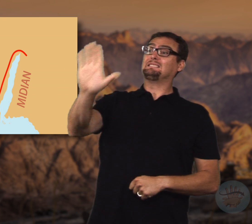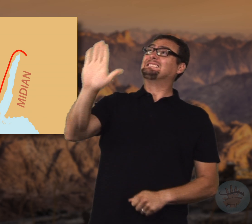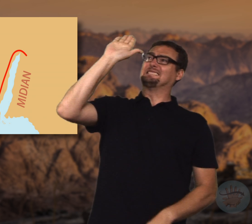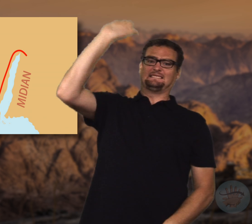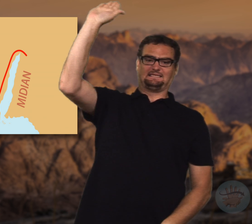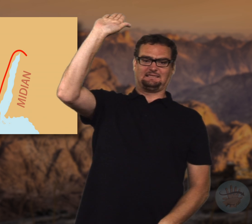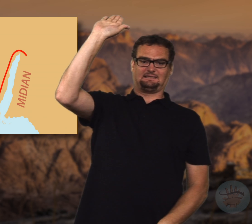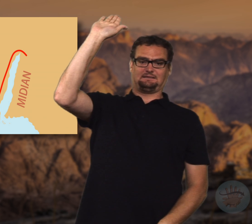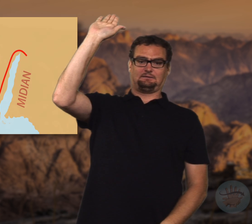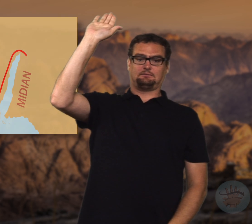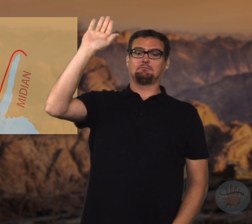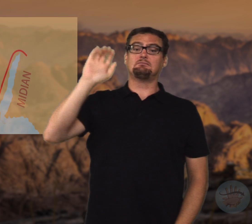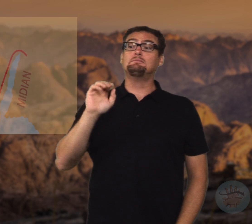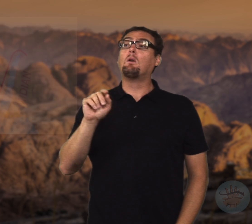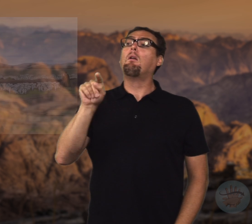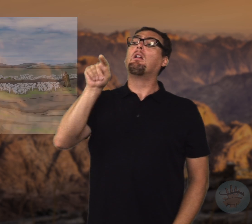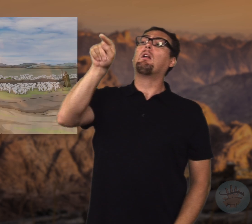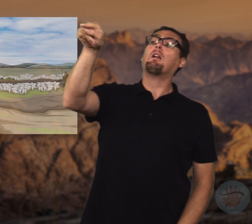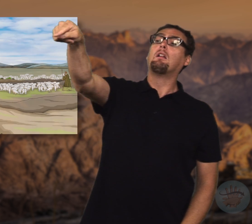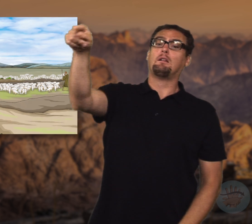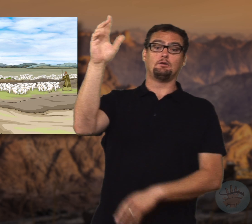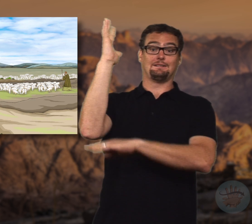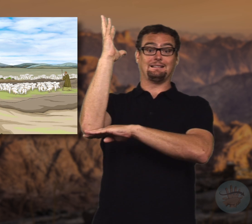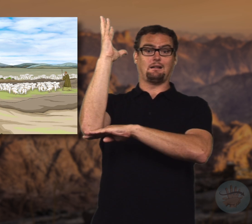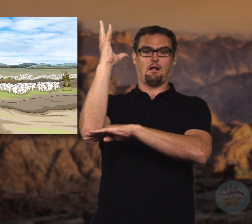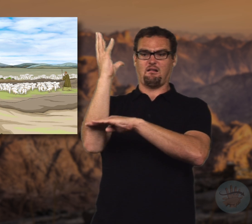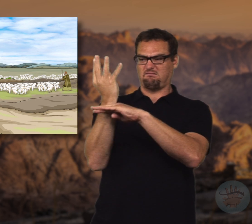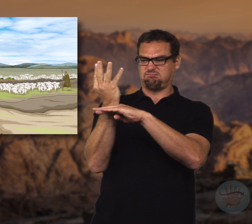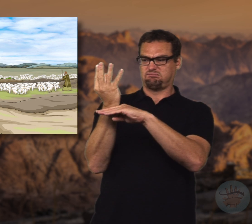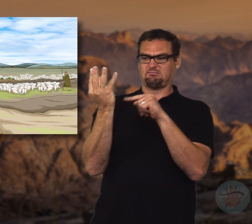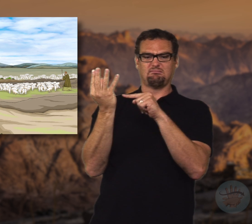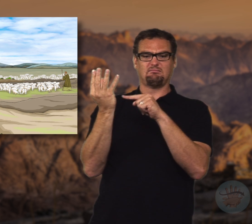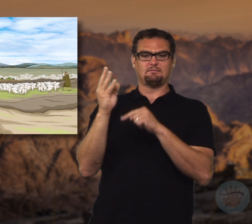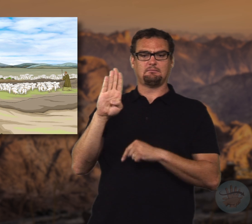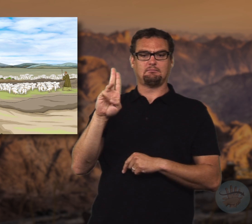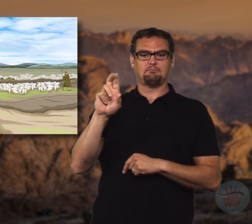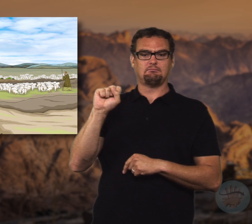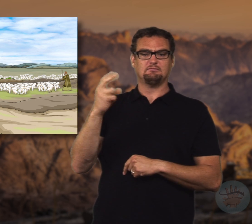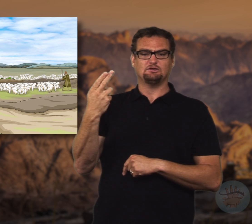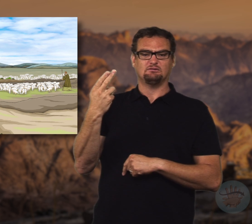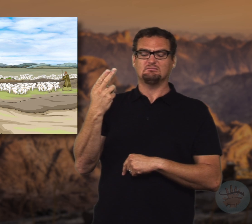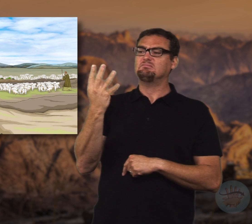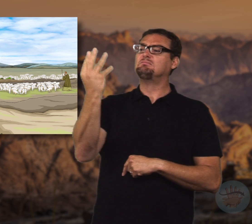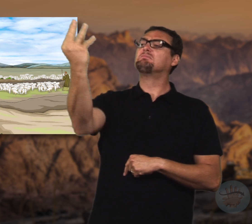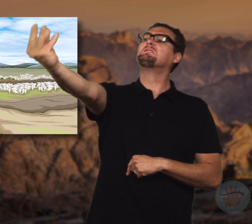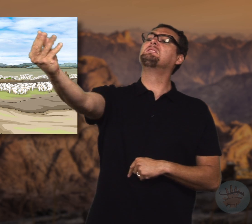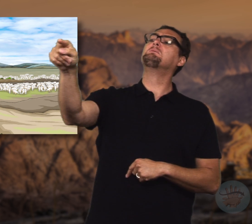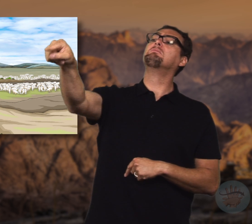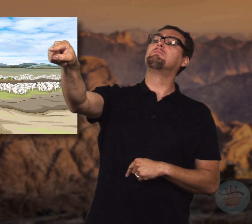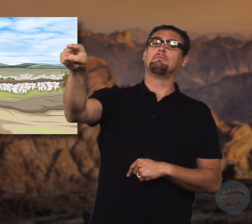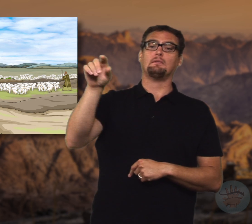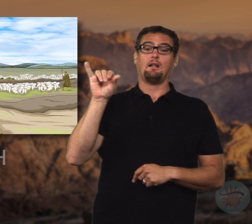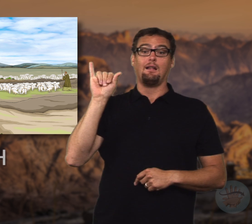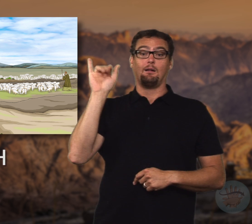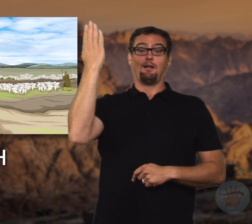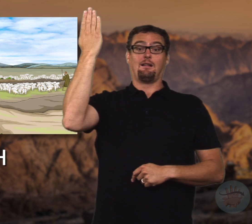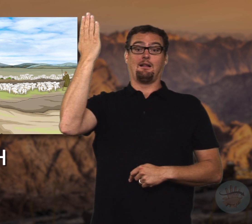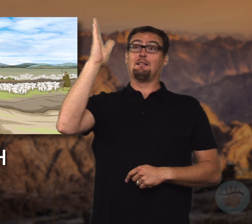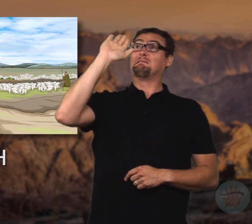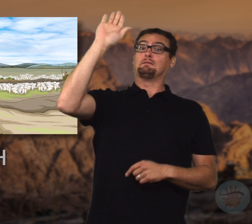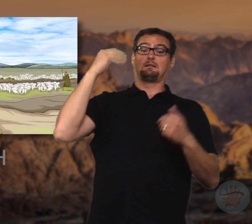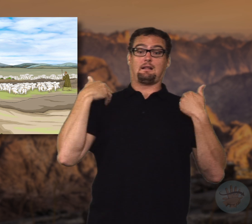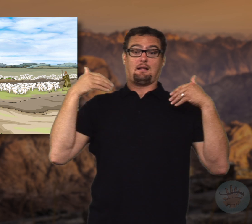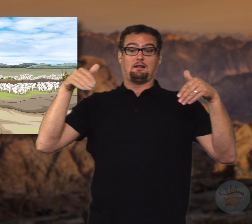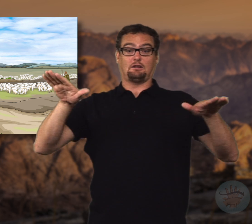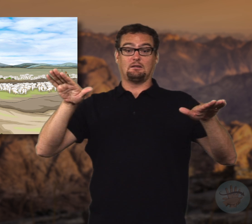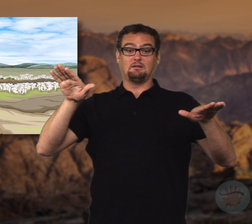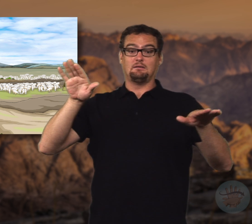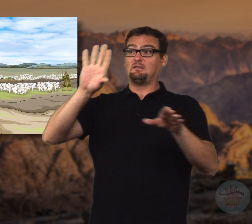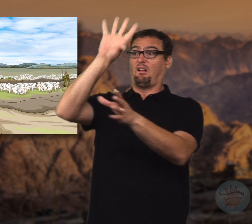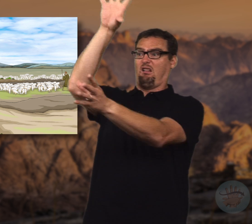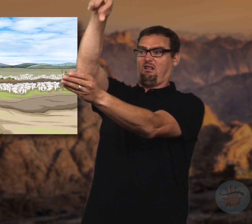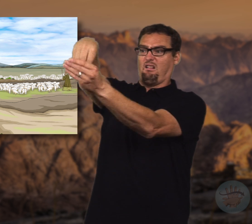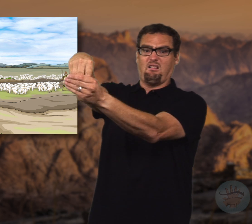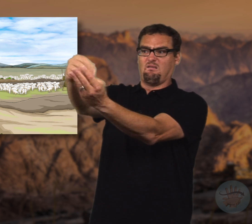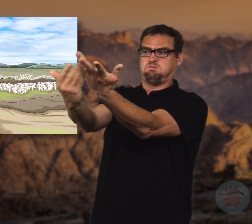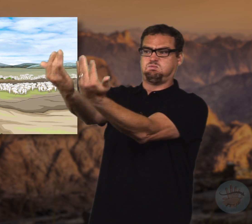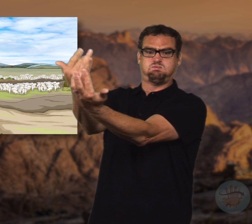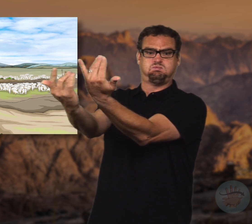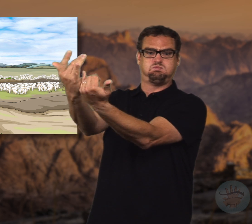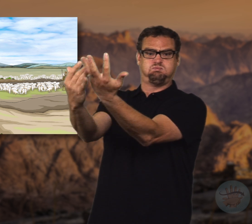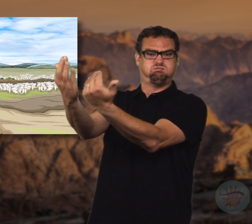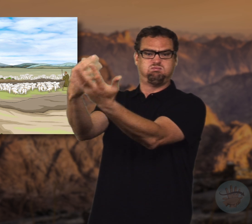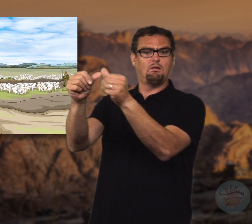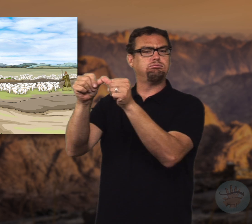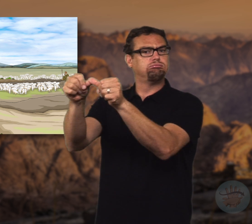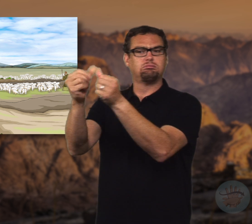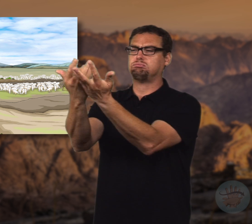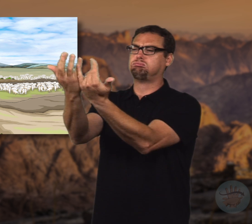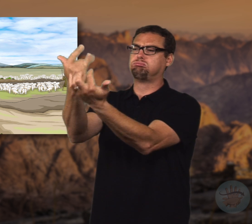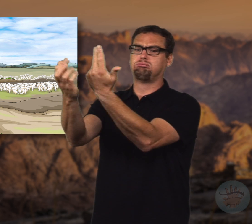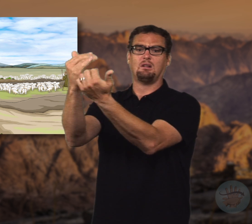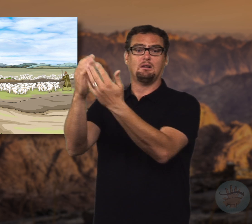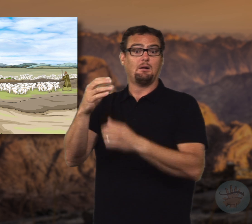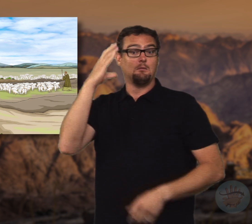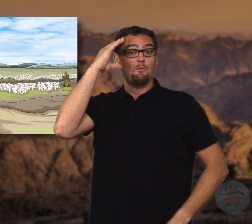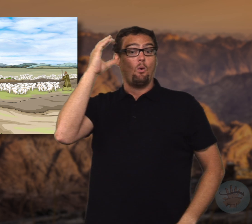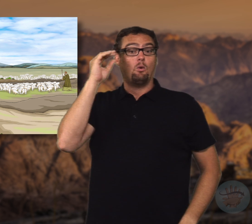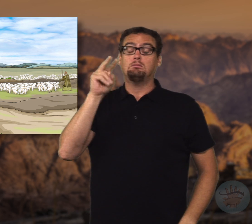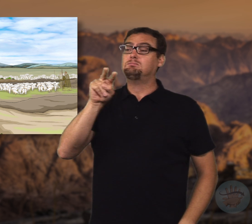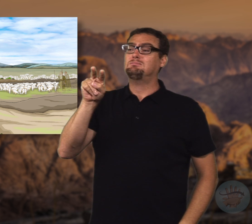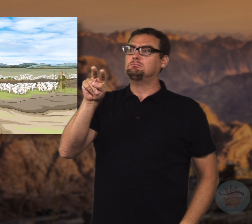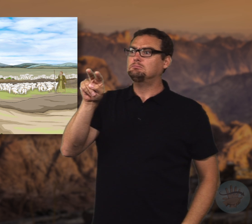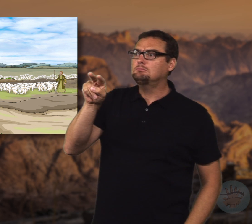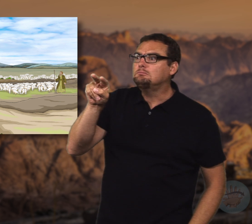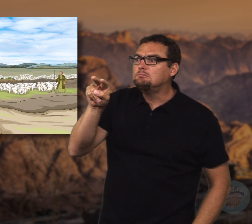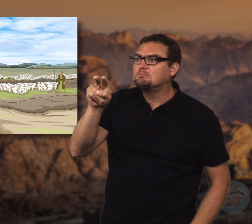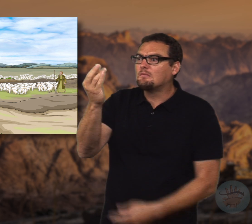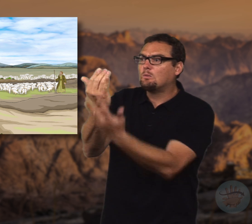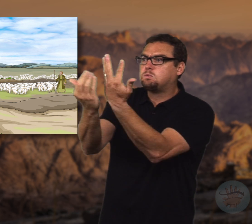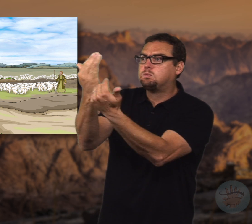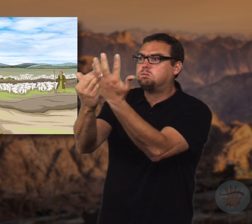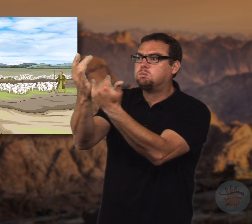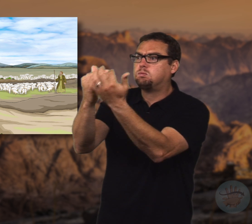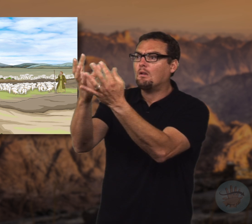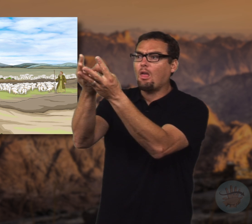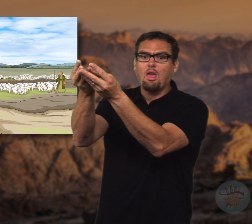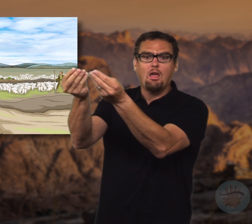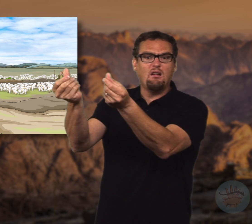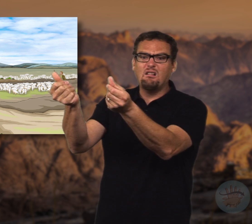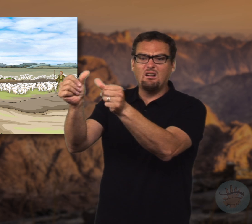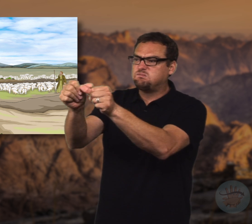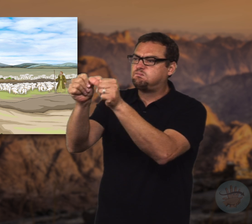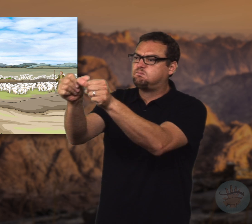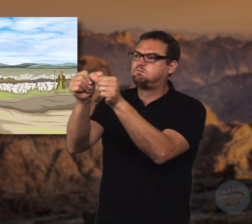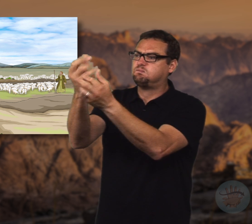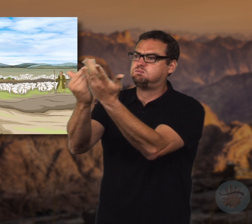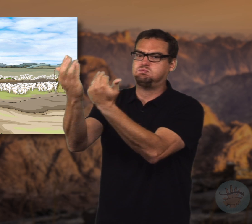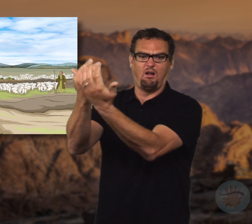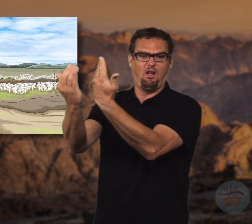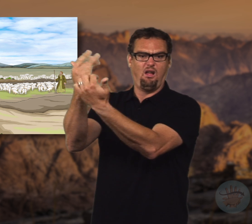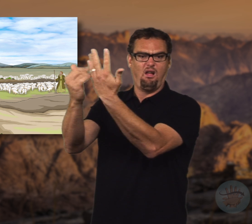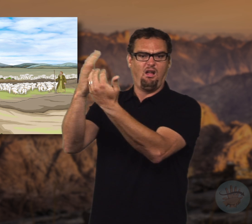There the angel of the LORD appeared to him in a blazing fire from within a bush. Moses saw the bush ablaze with fire, but it was not consumed.